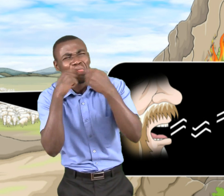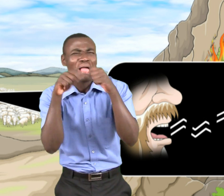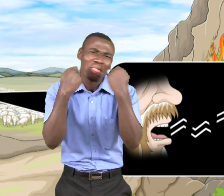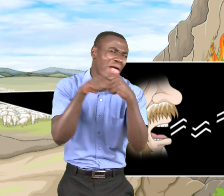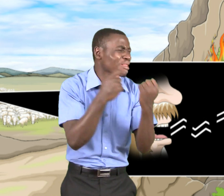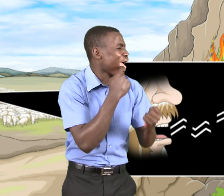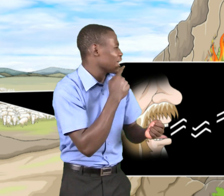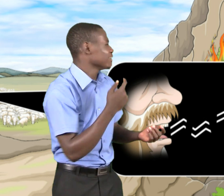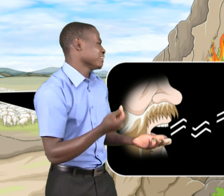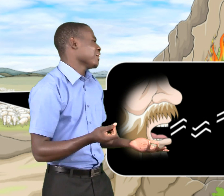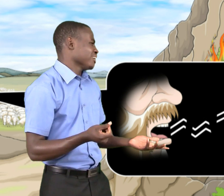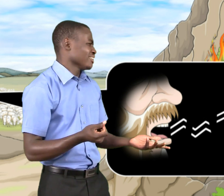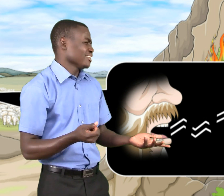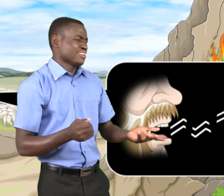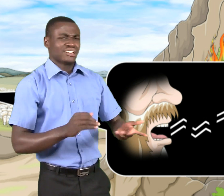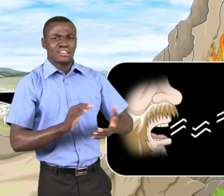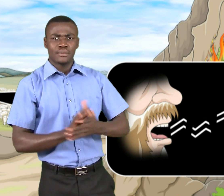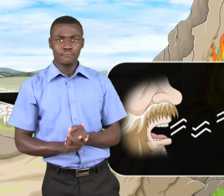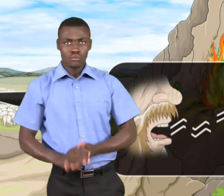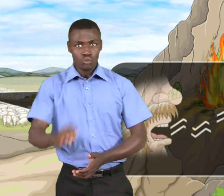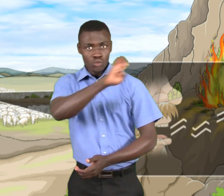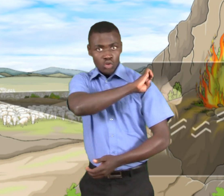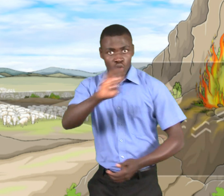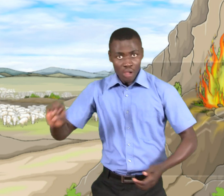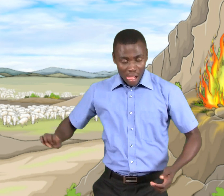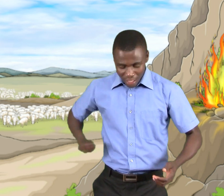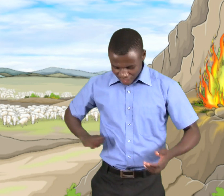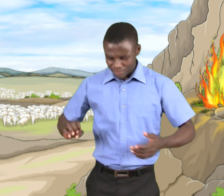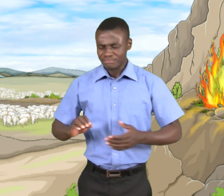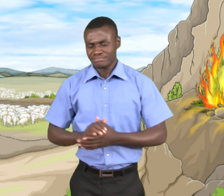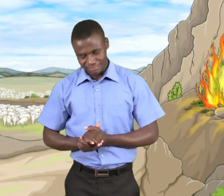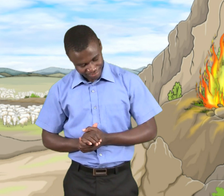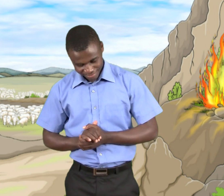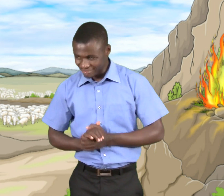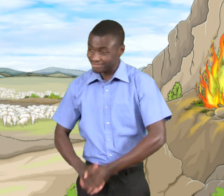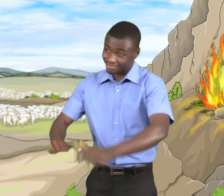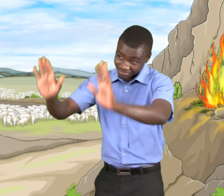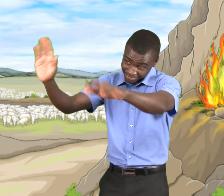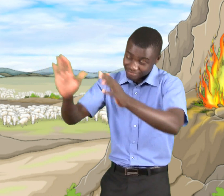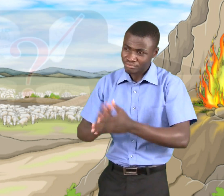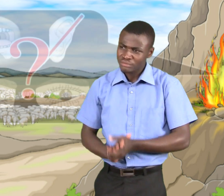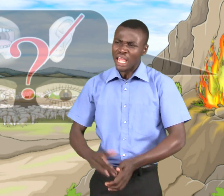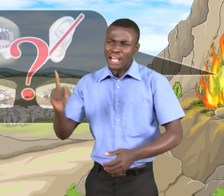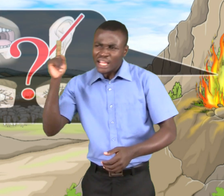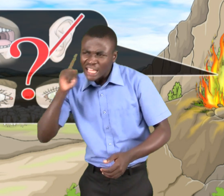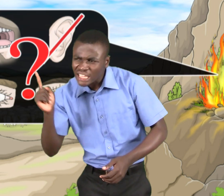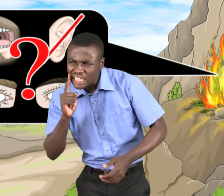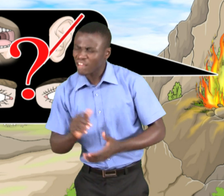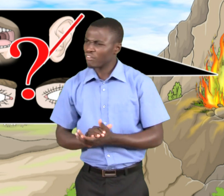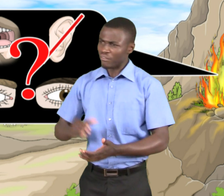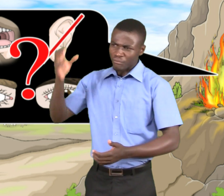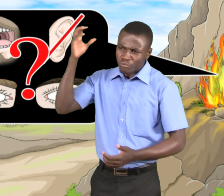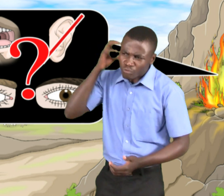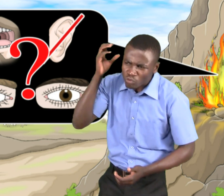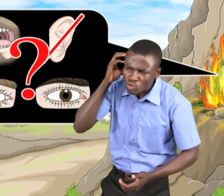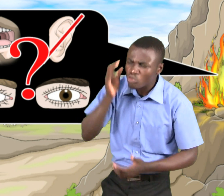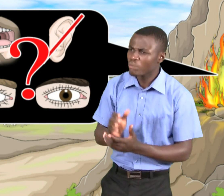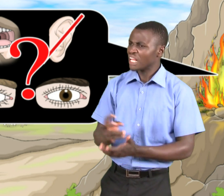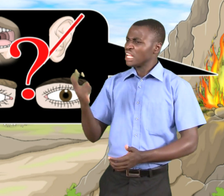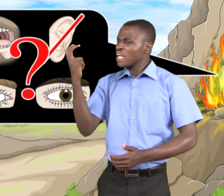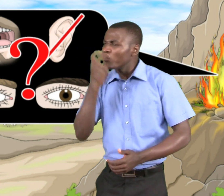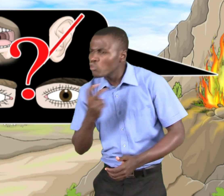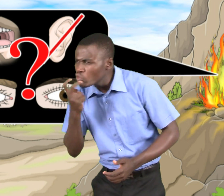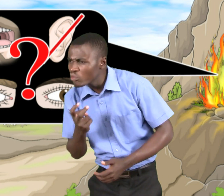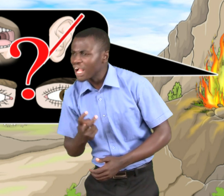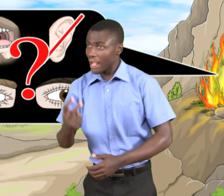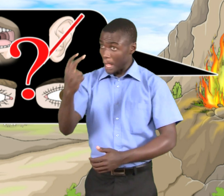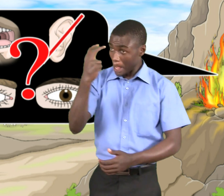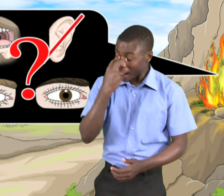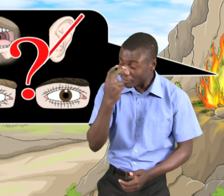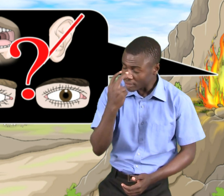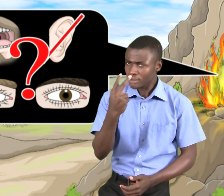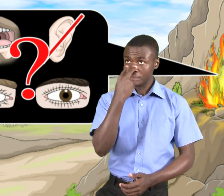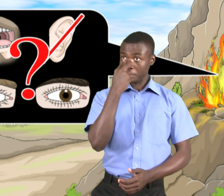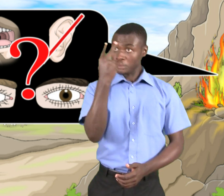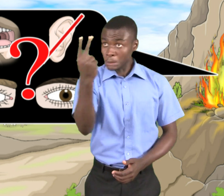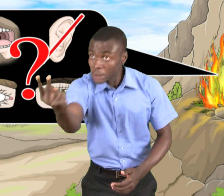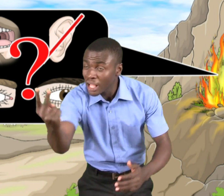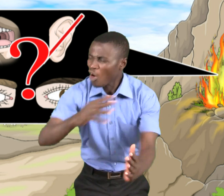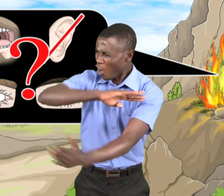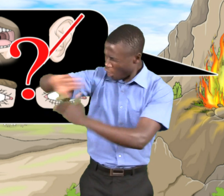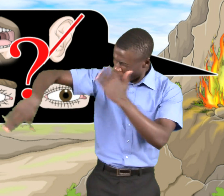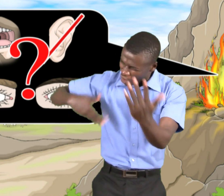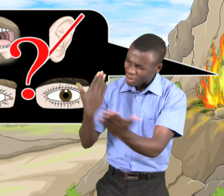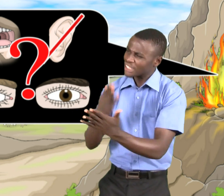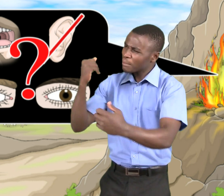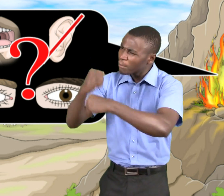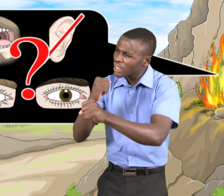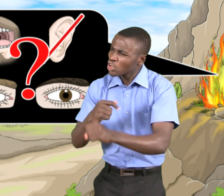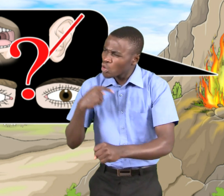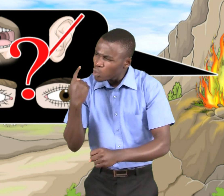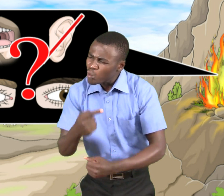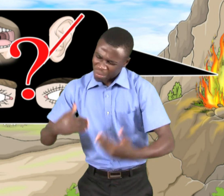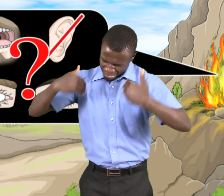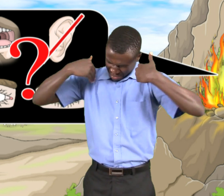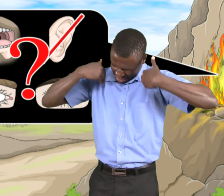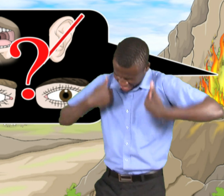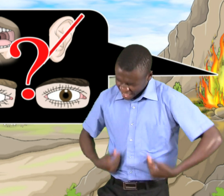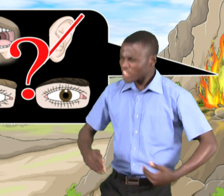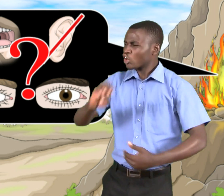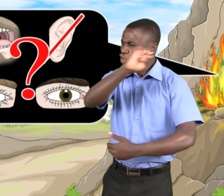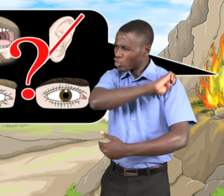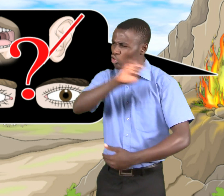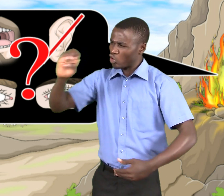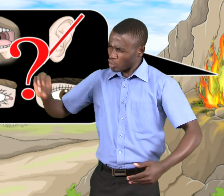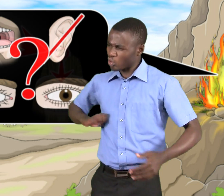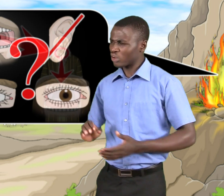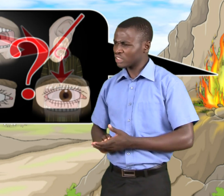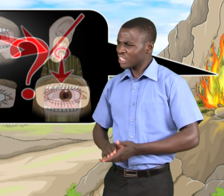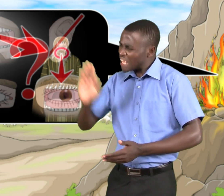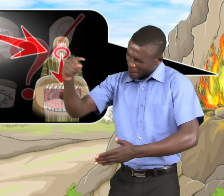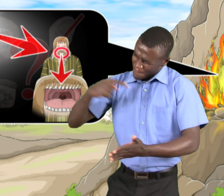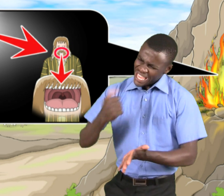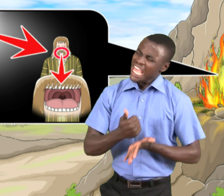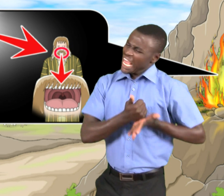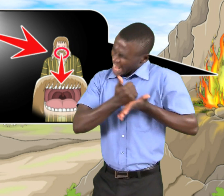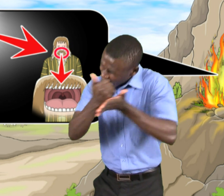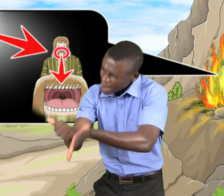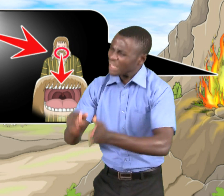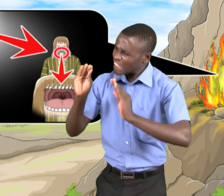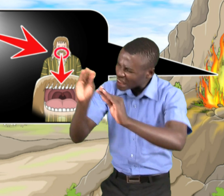And the LORD said to him, “Who gave man his mouth? Or who makes the mute or the deaf, the sighted or the blind? Is it not I, the LORD? Now go!